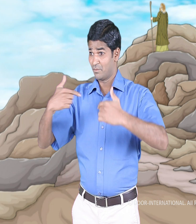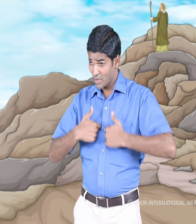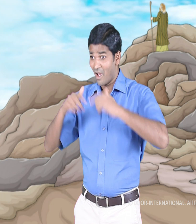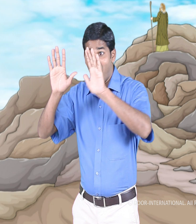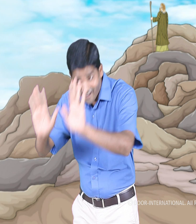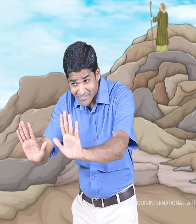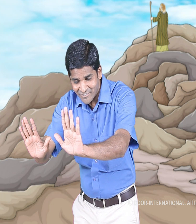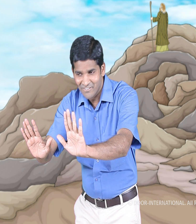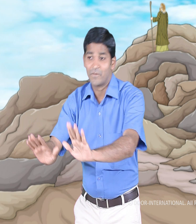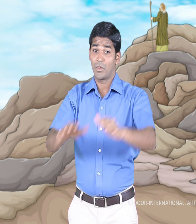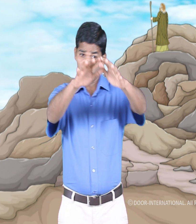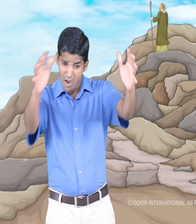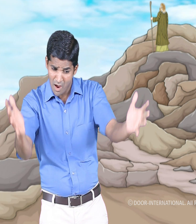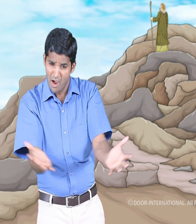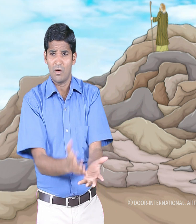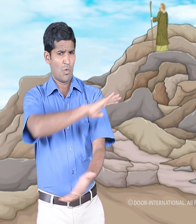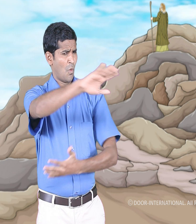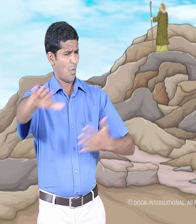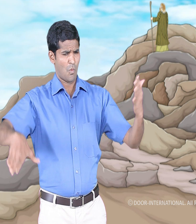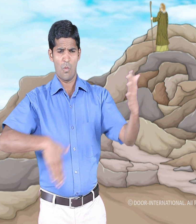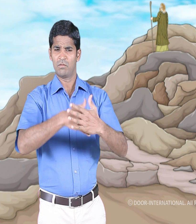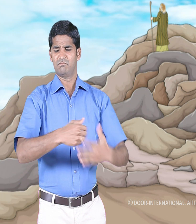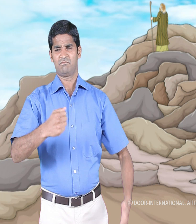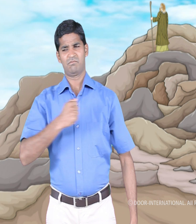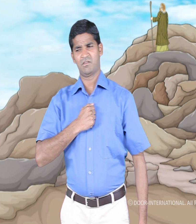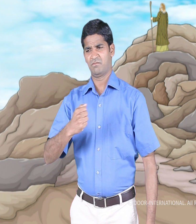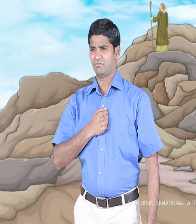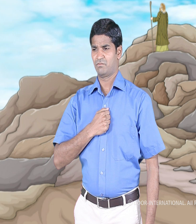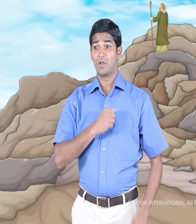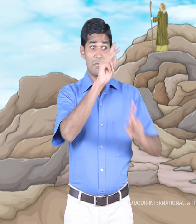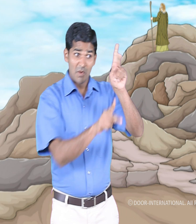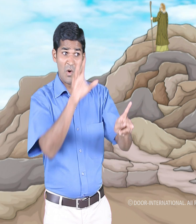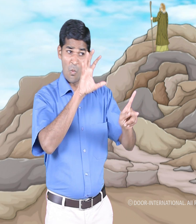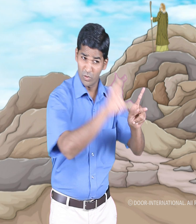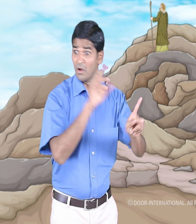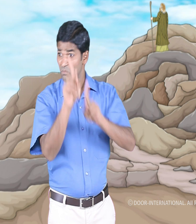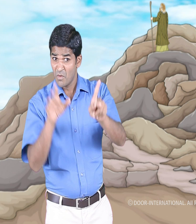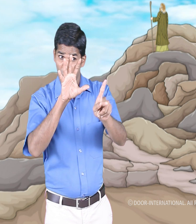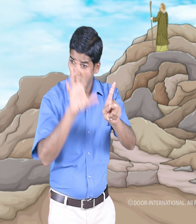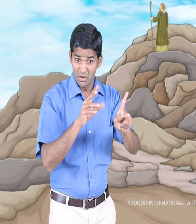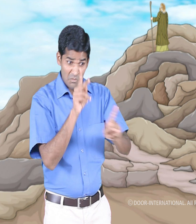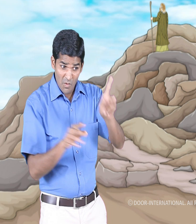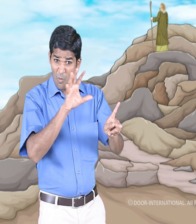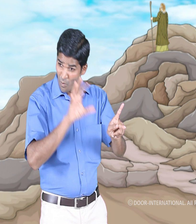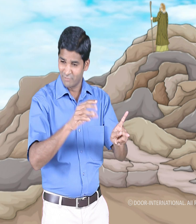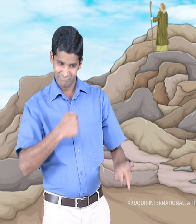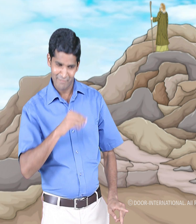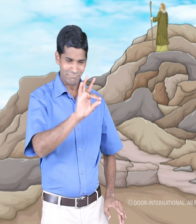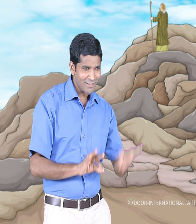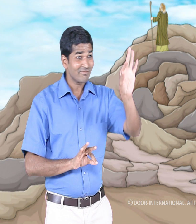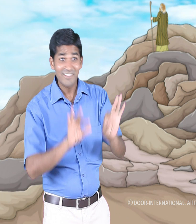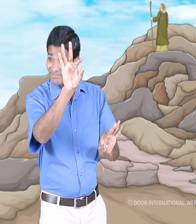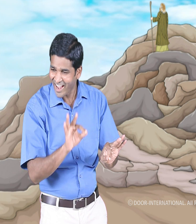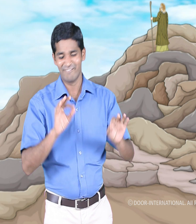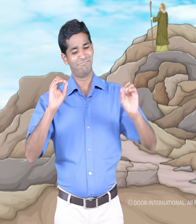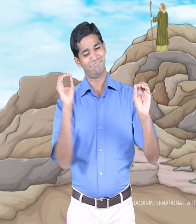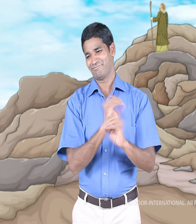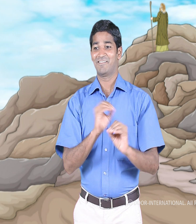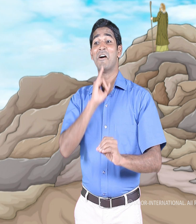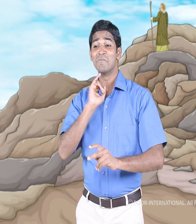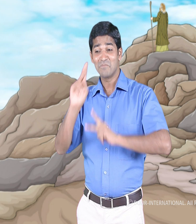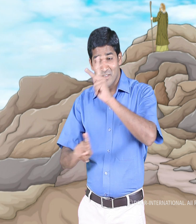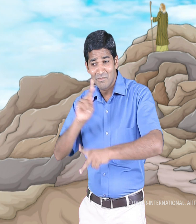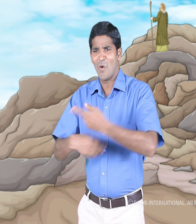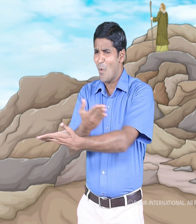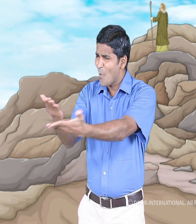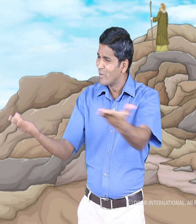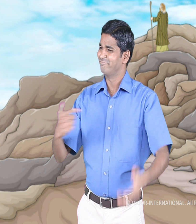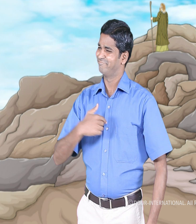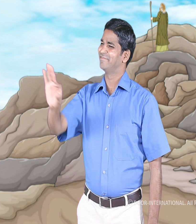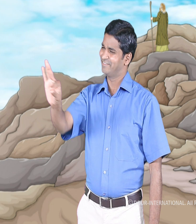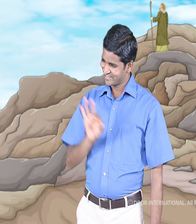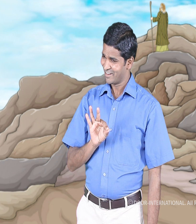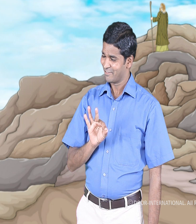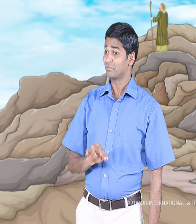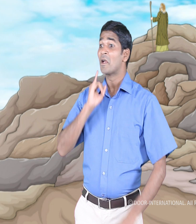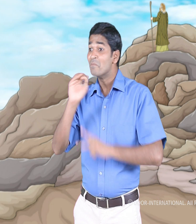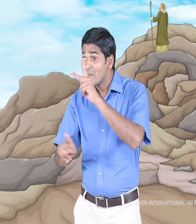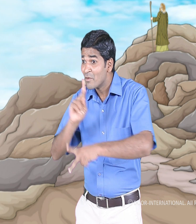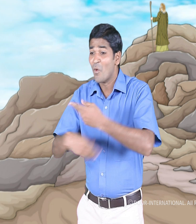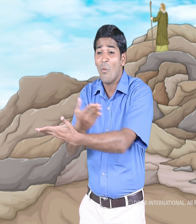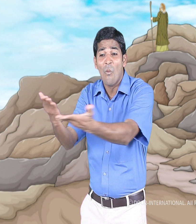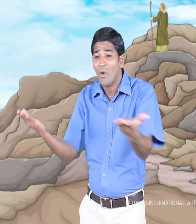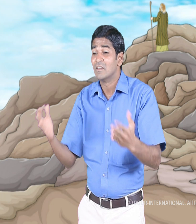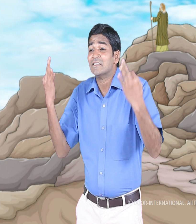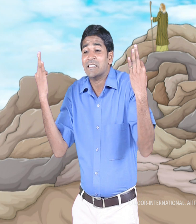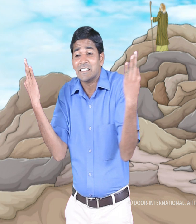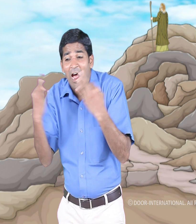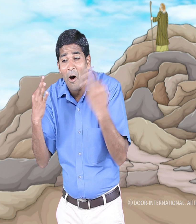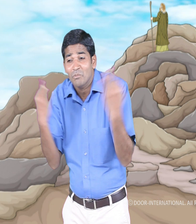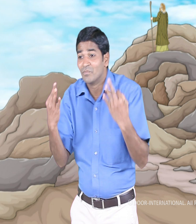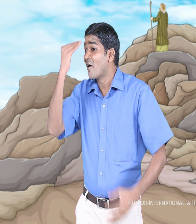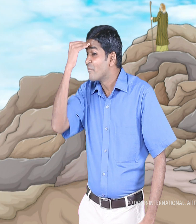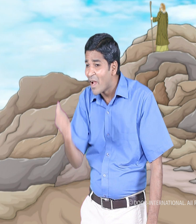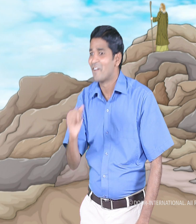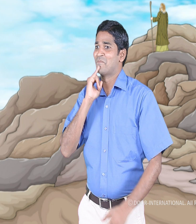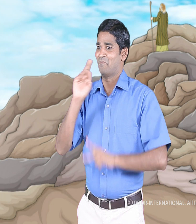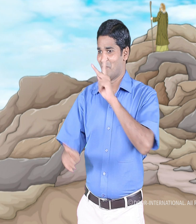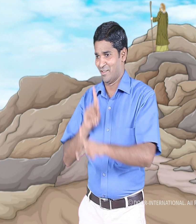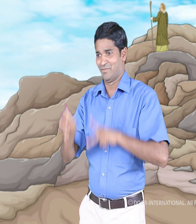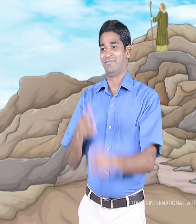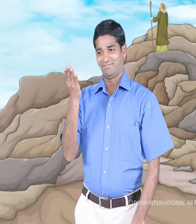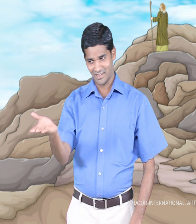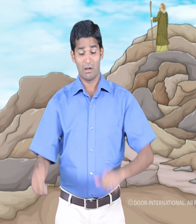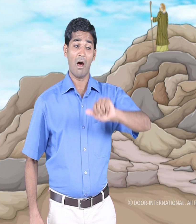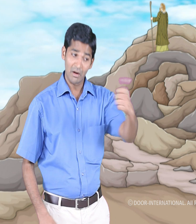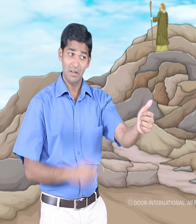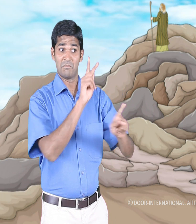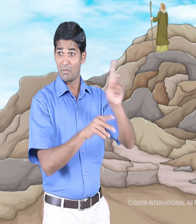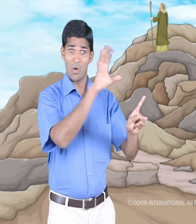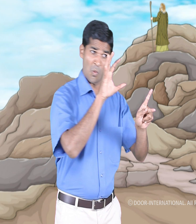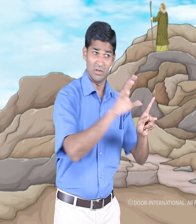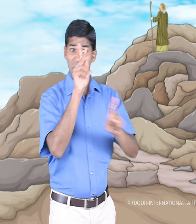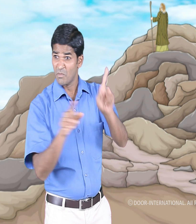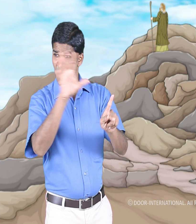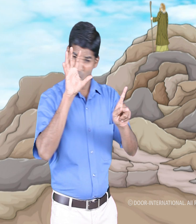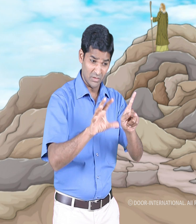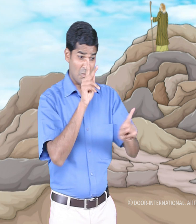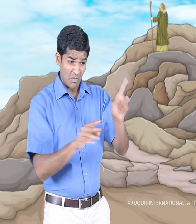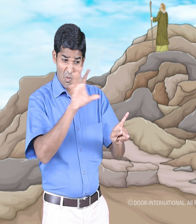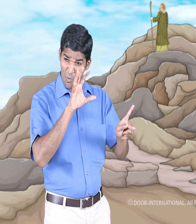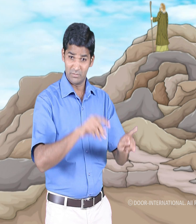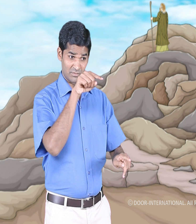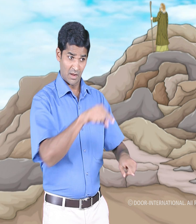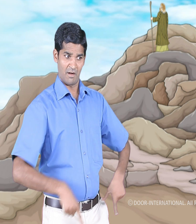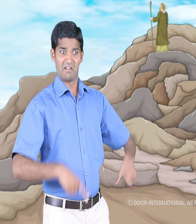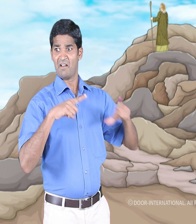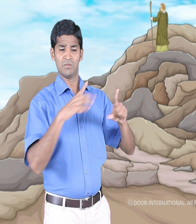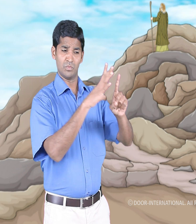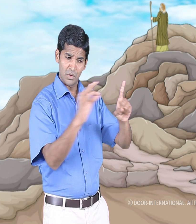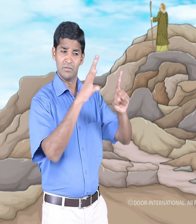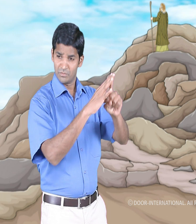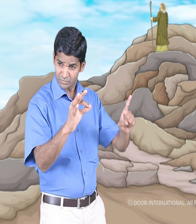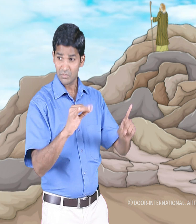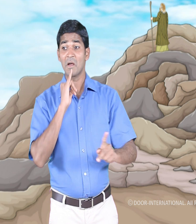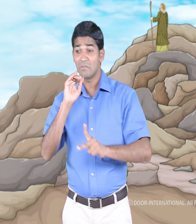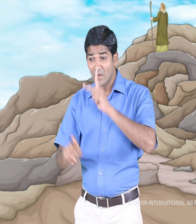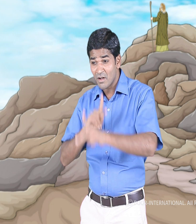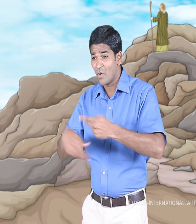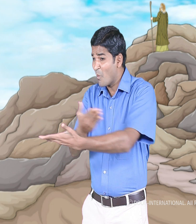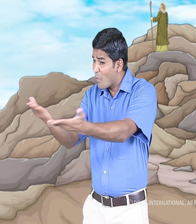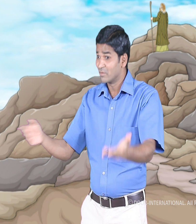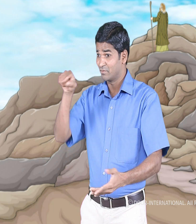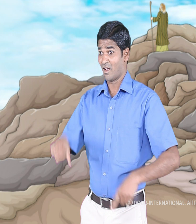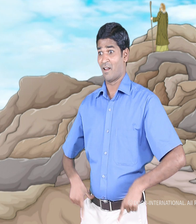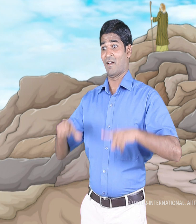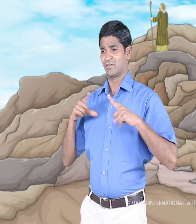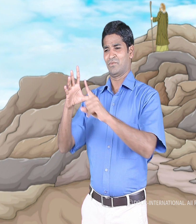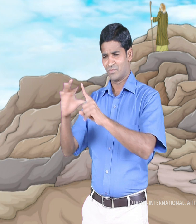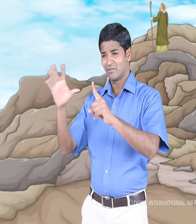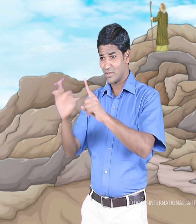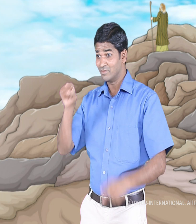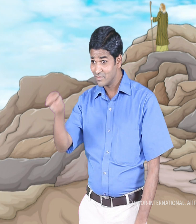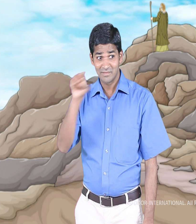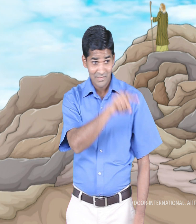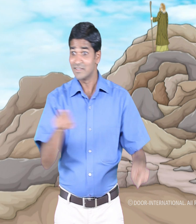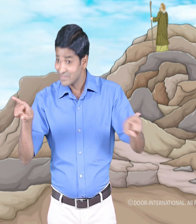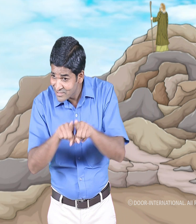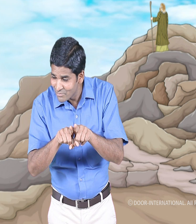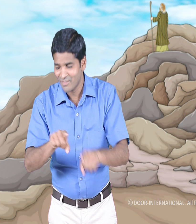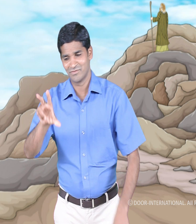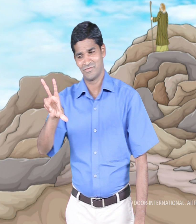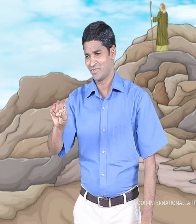Now if you will indeed obey My voice and keep My covenant, you will be My treasured possession out of all the nations—for the whole earth is Mine.